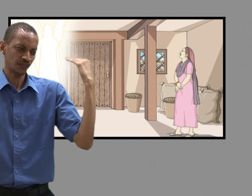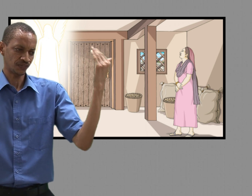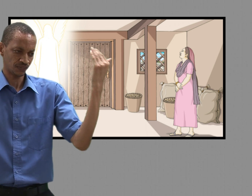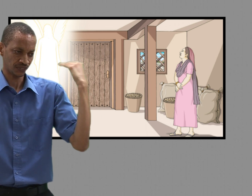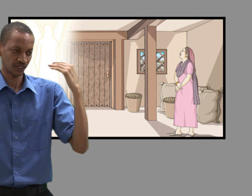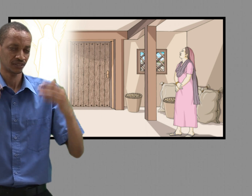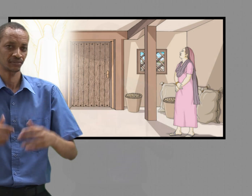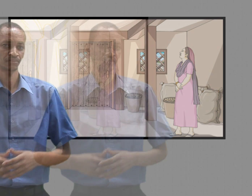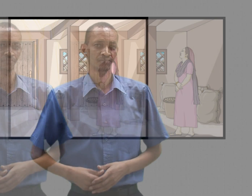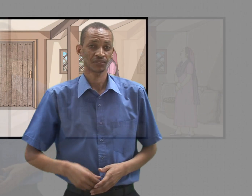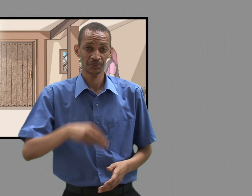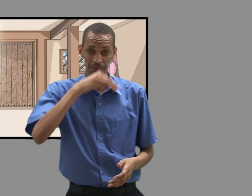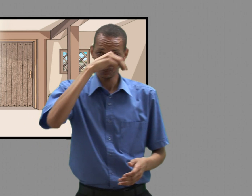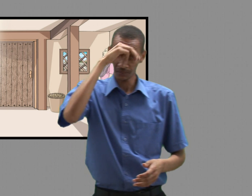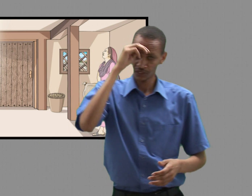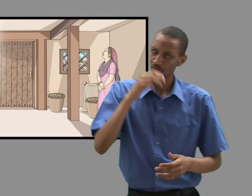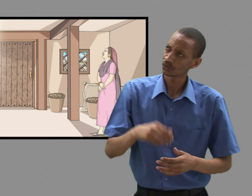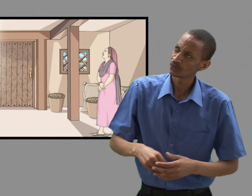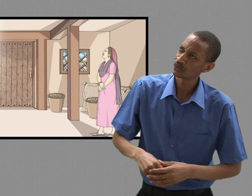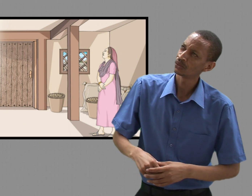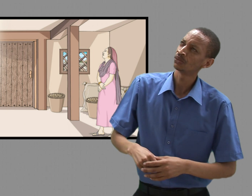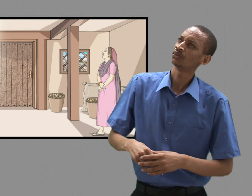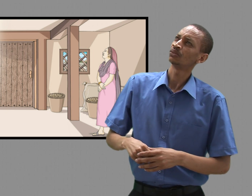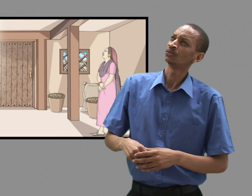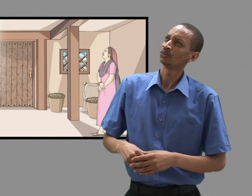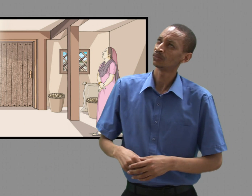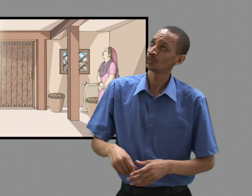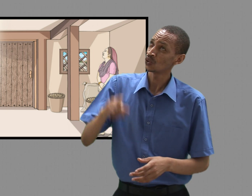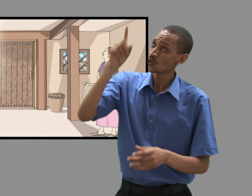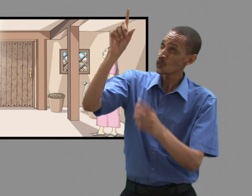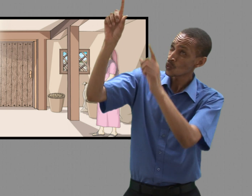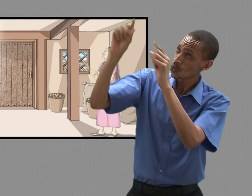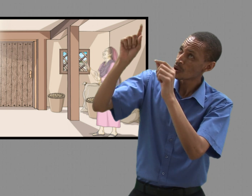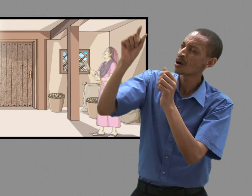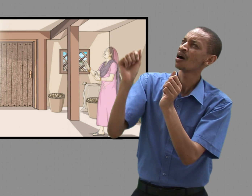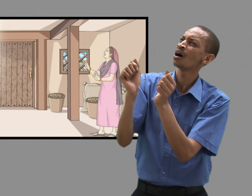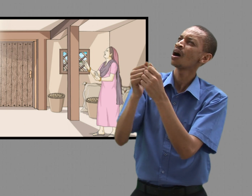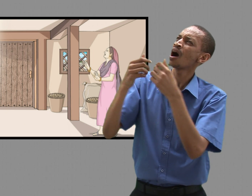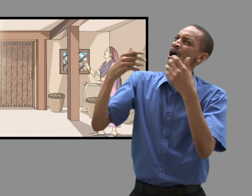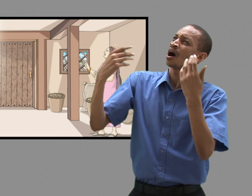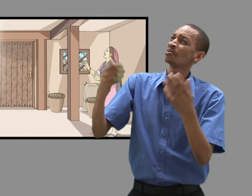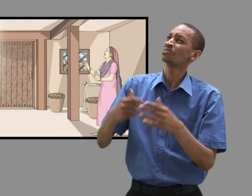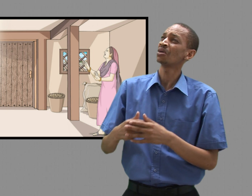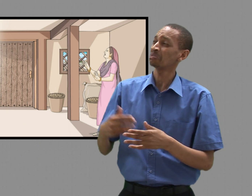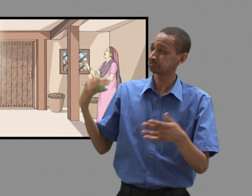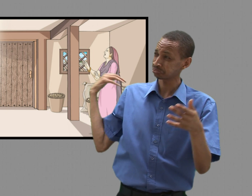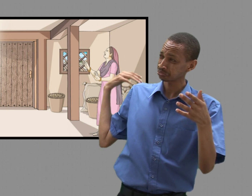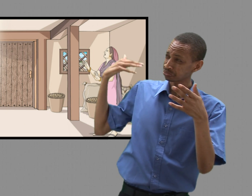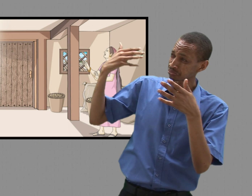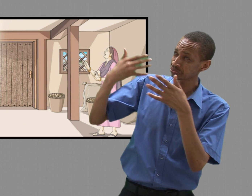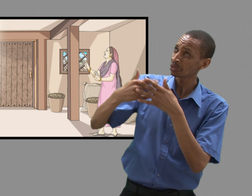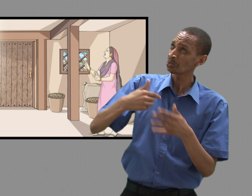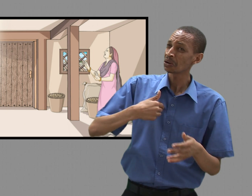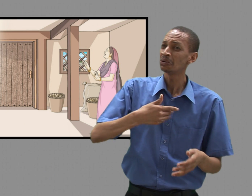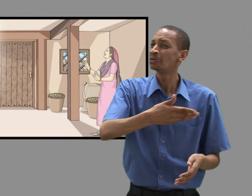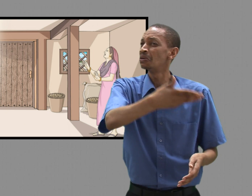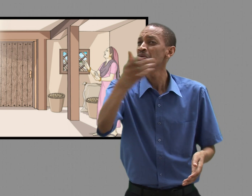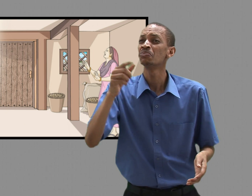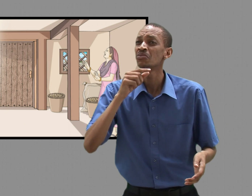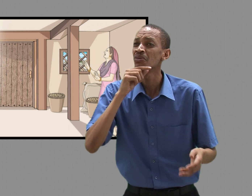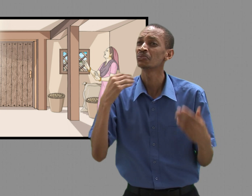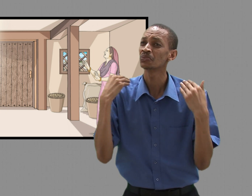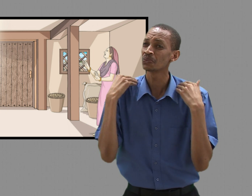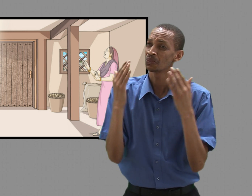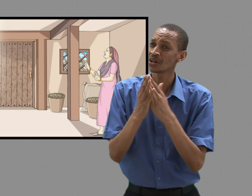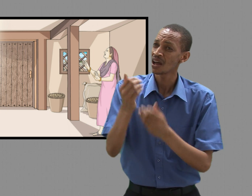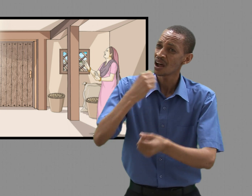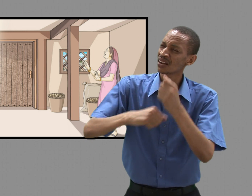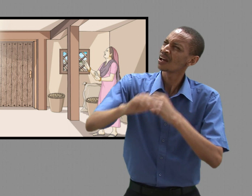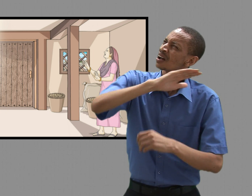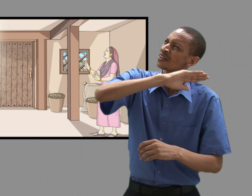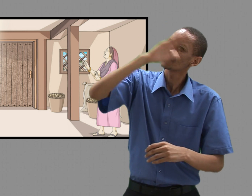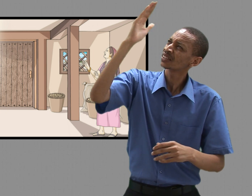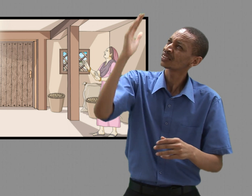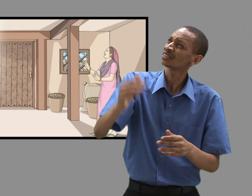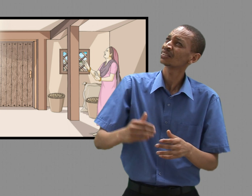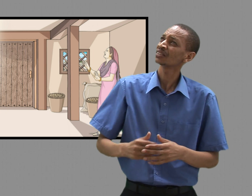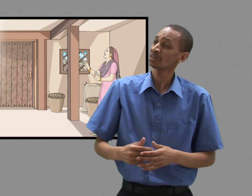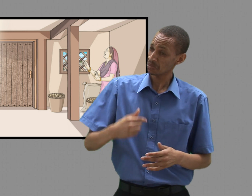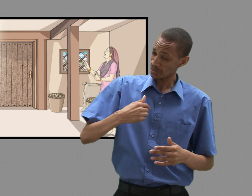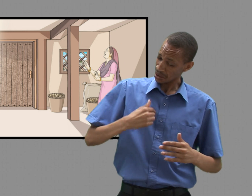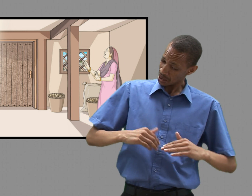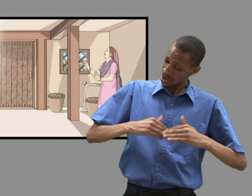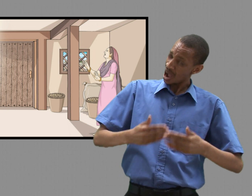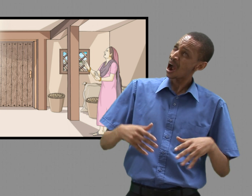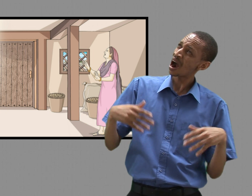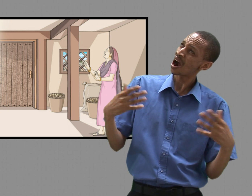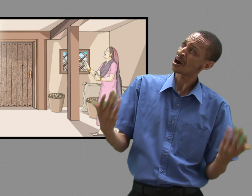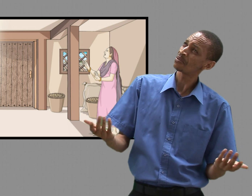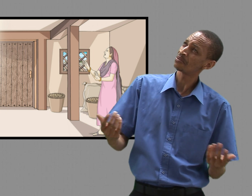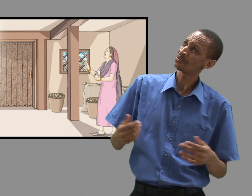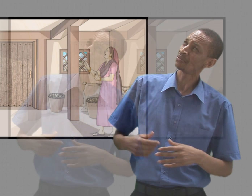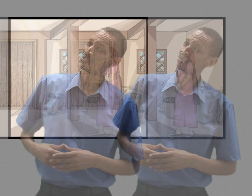“How can this be,” Mary asked the angel, “since I am a virgin?”